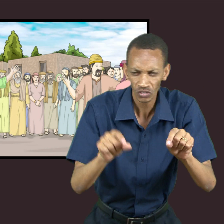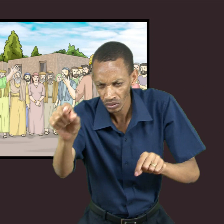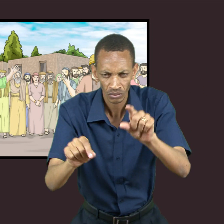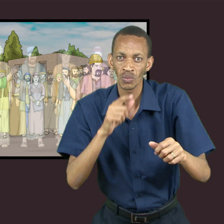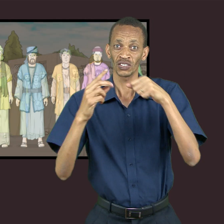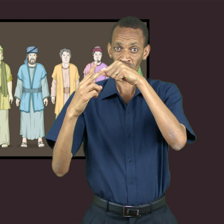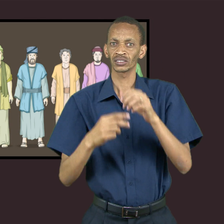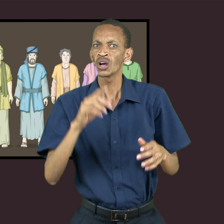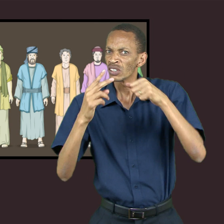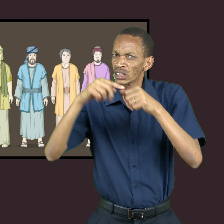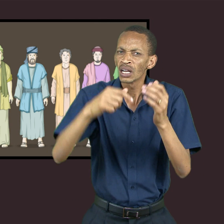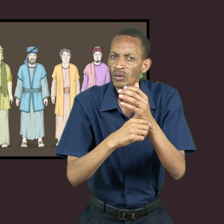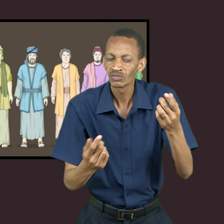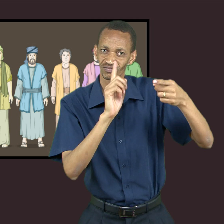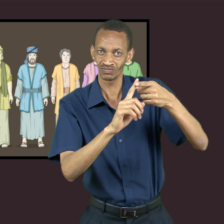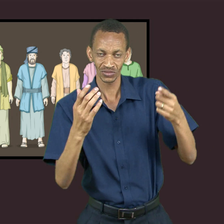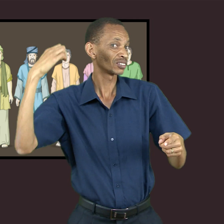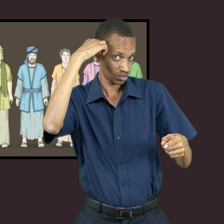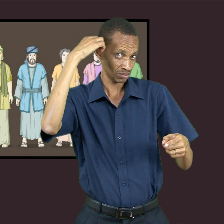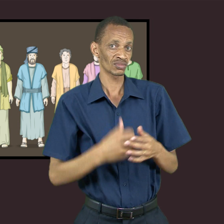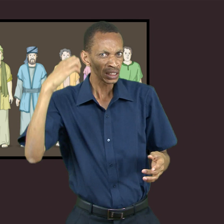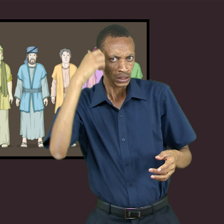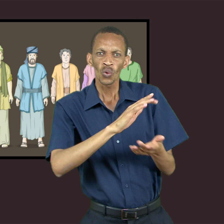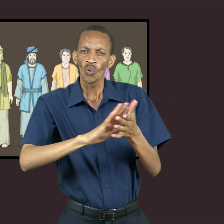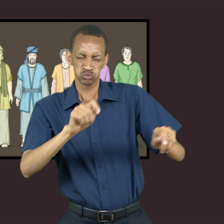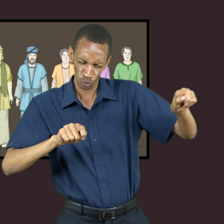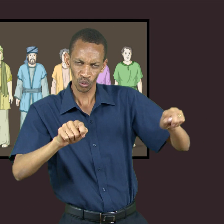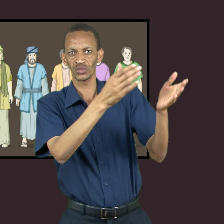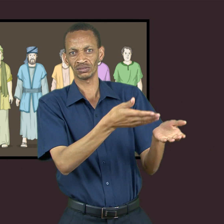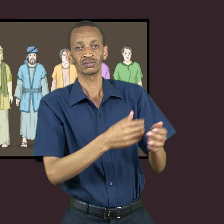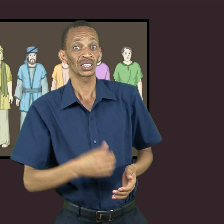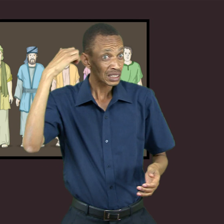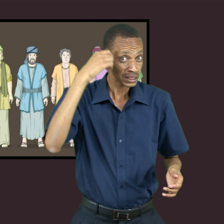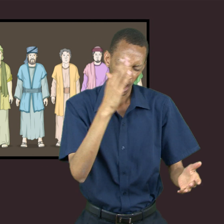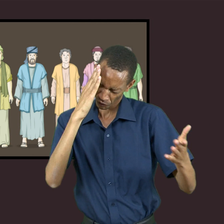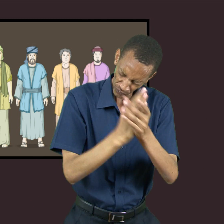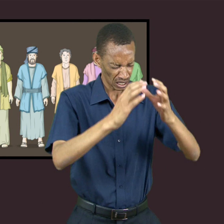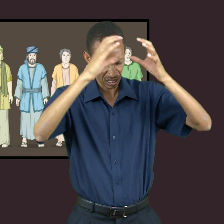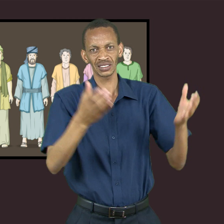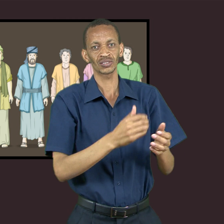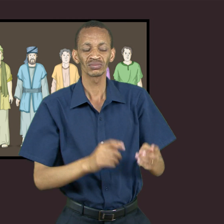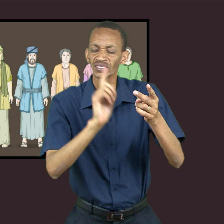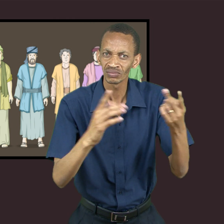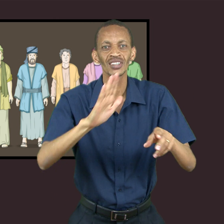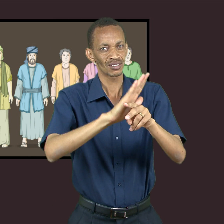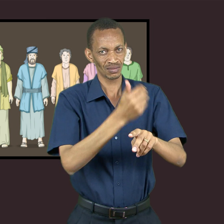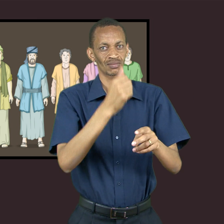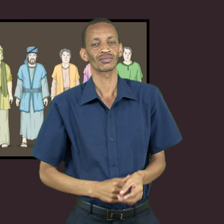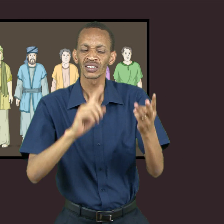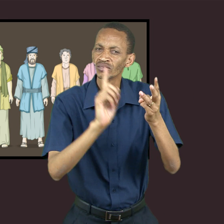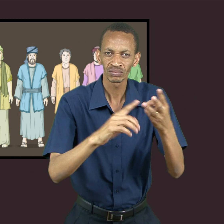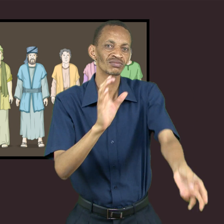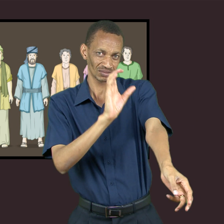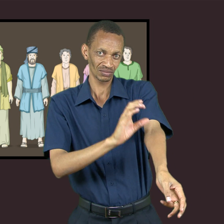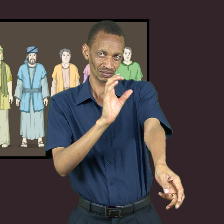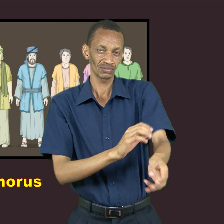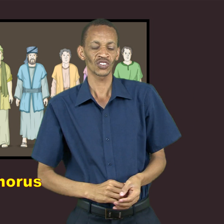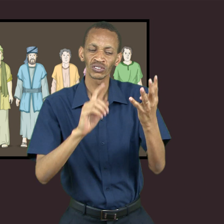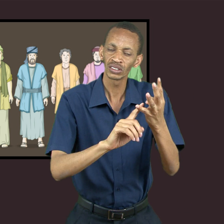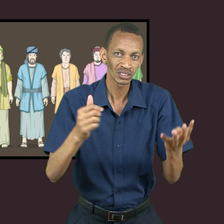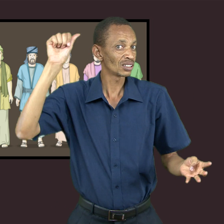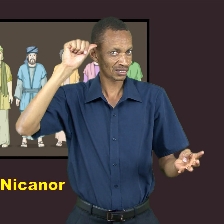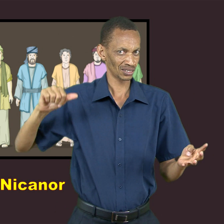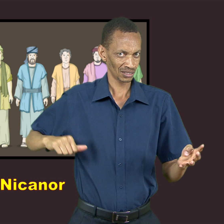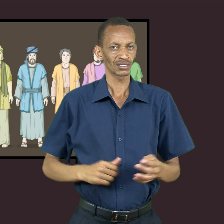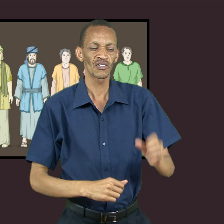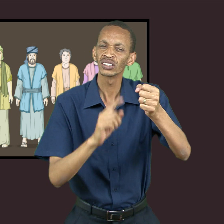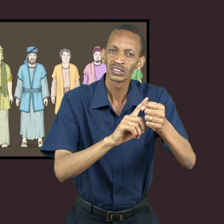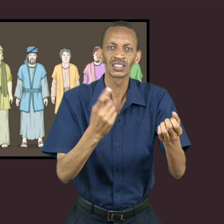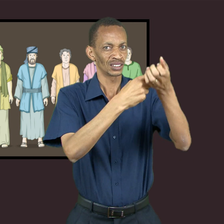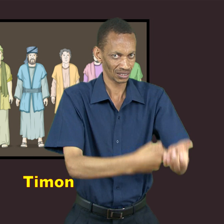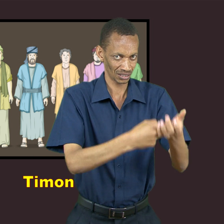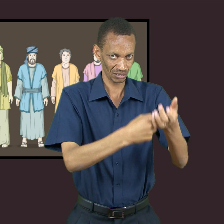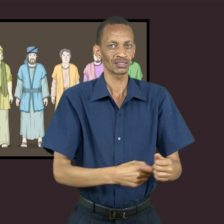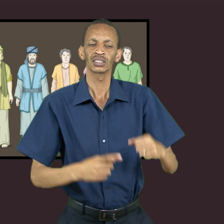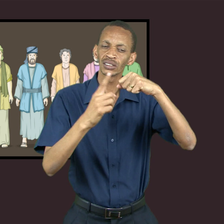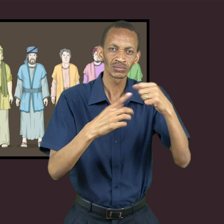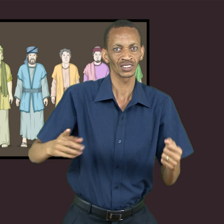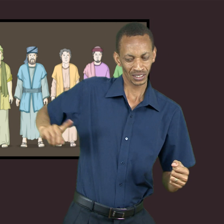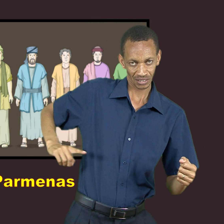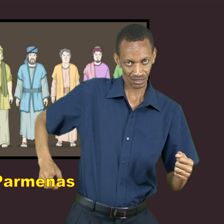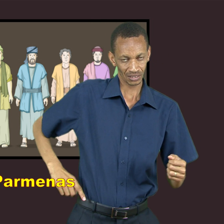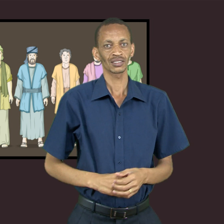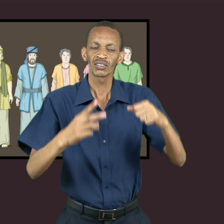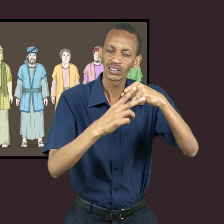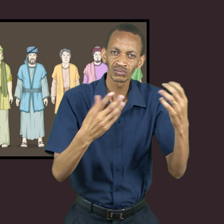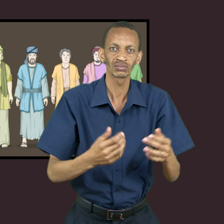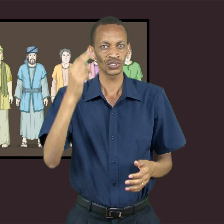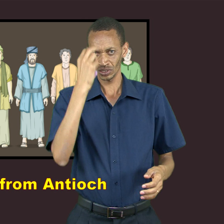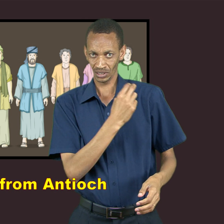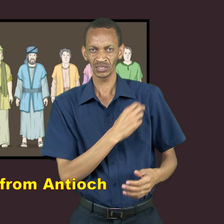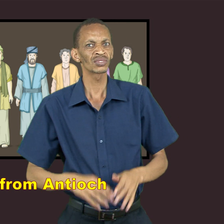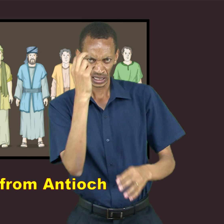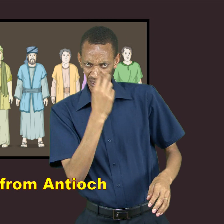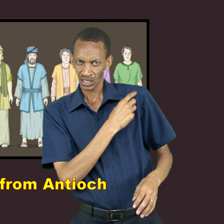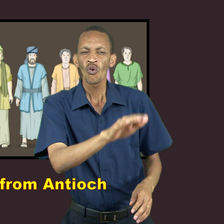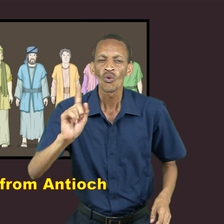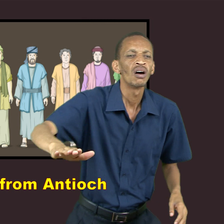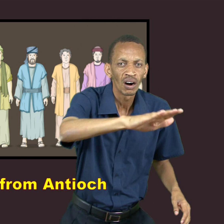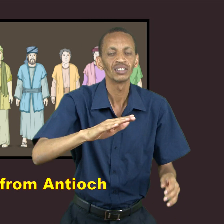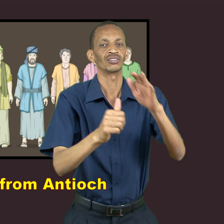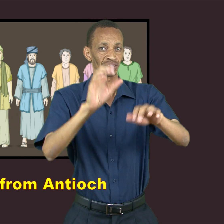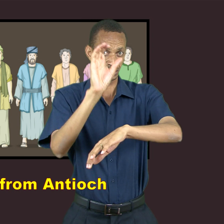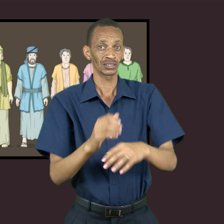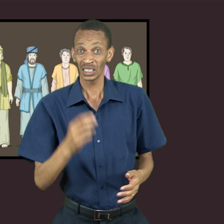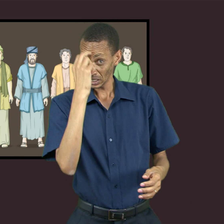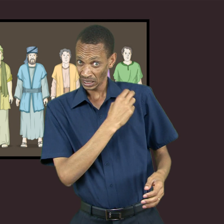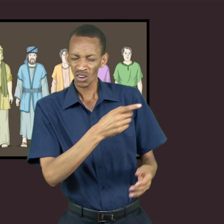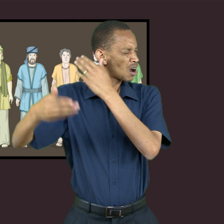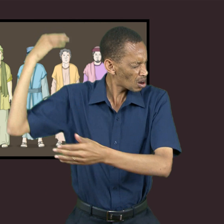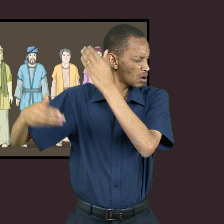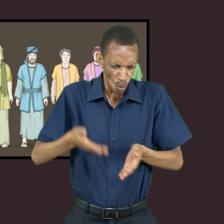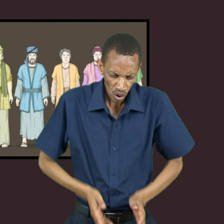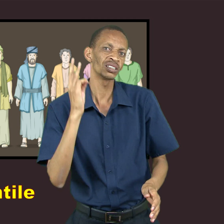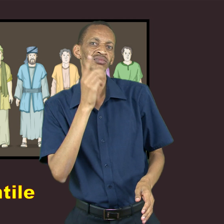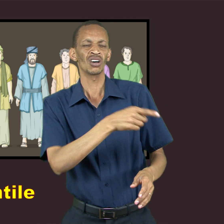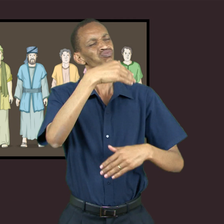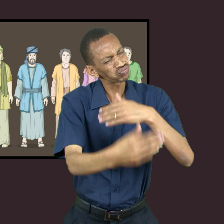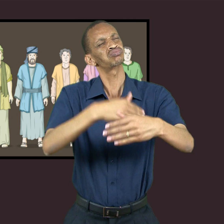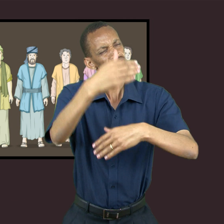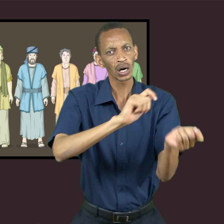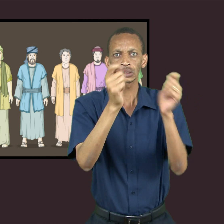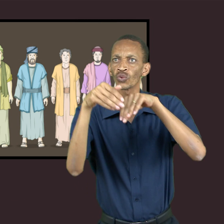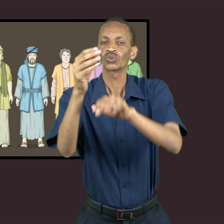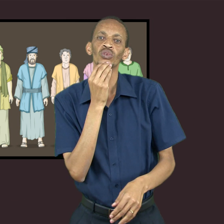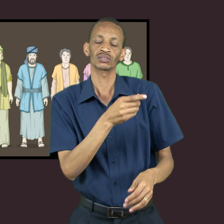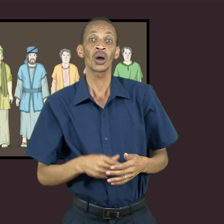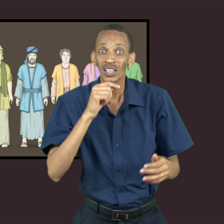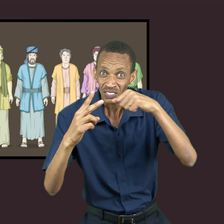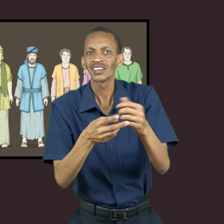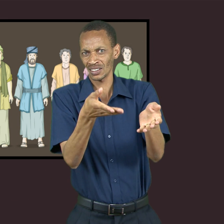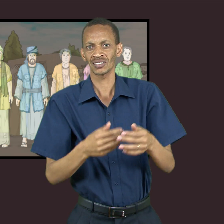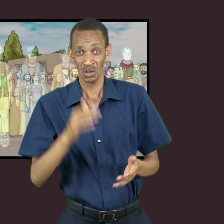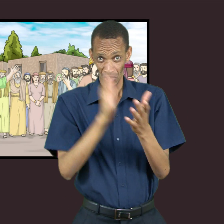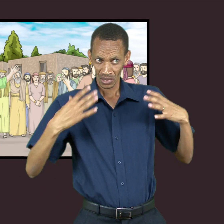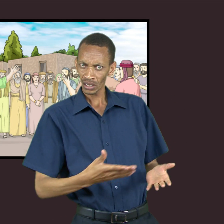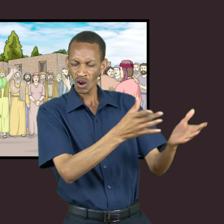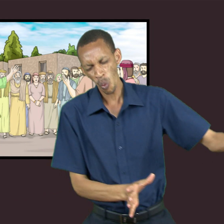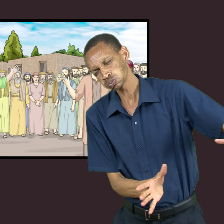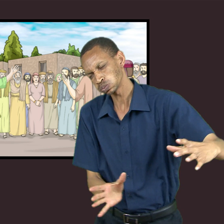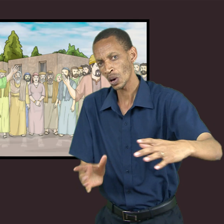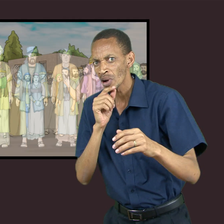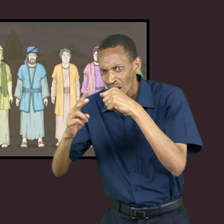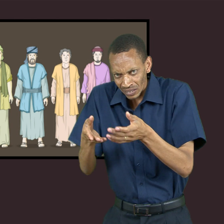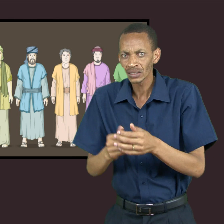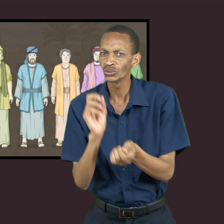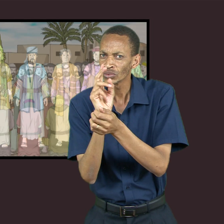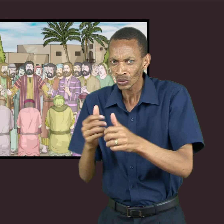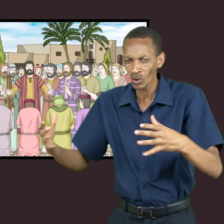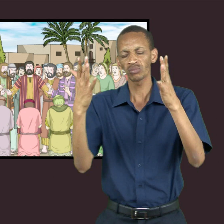They chose Stephen, a man full of faith and of the Holy Spirit, as well as Philip, Prochorus, Nicanor, Timon, Parmenas, and Nicolas from Antioch, a convert to Judaism.